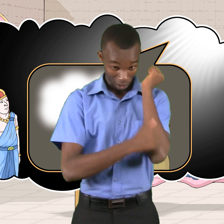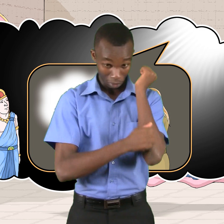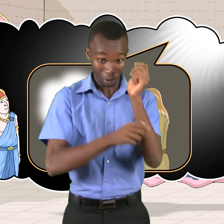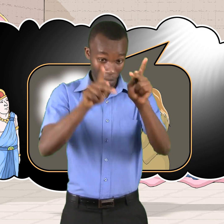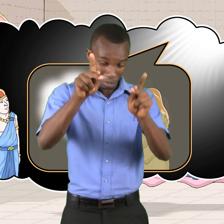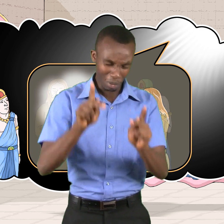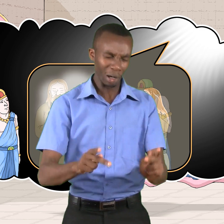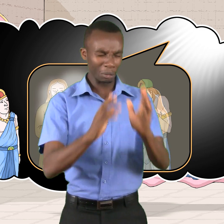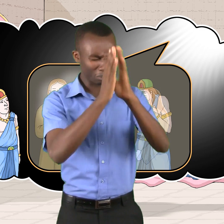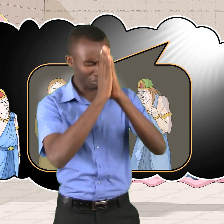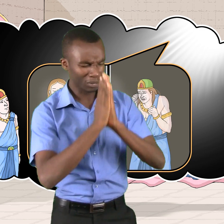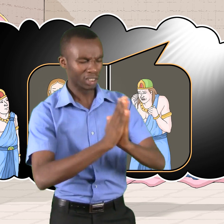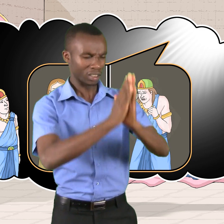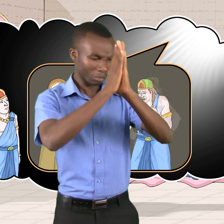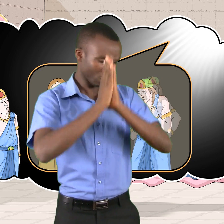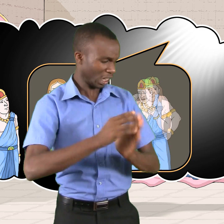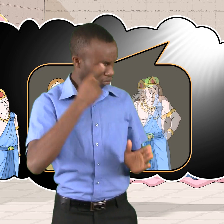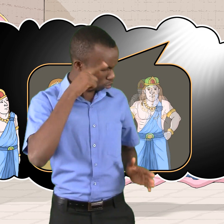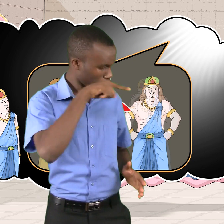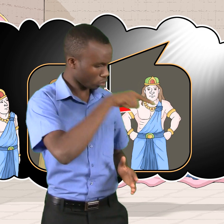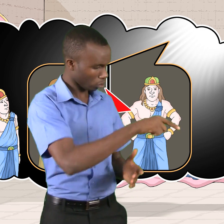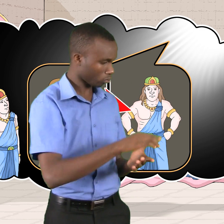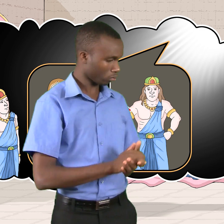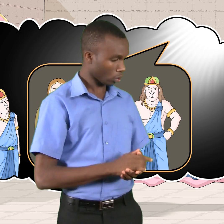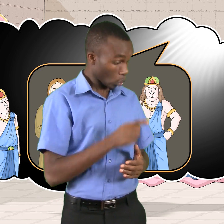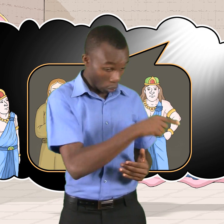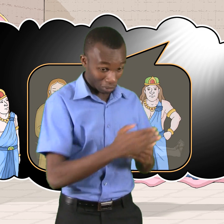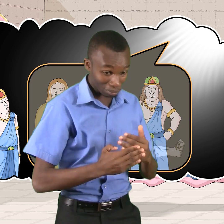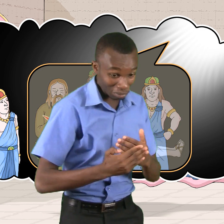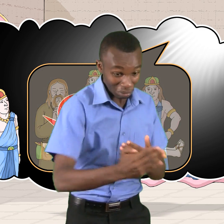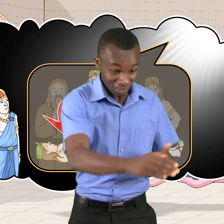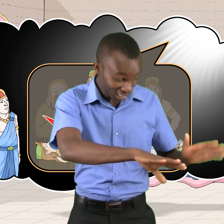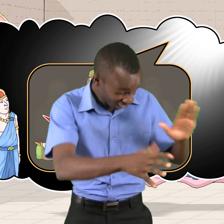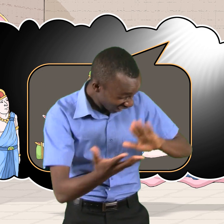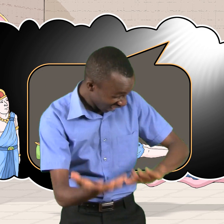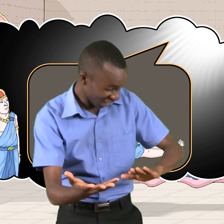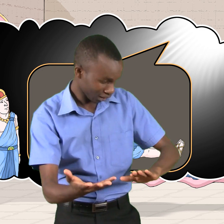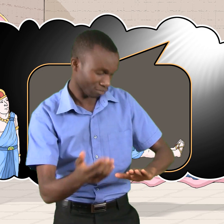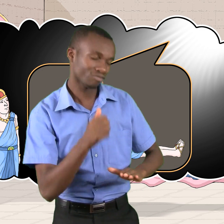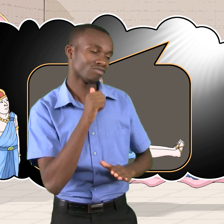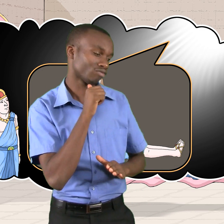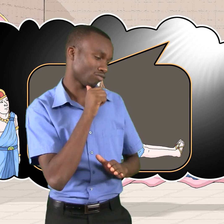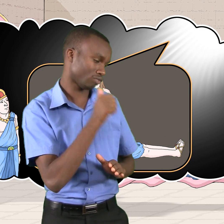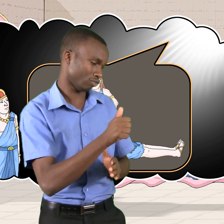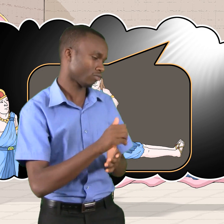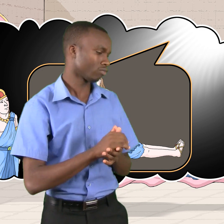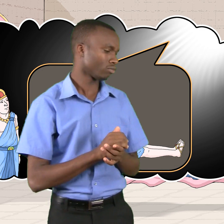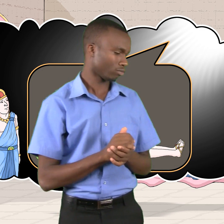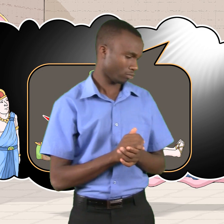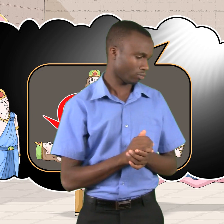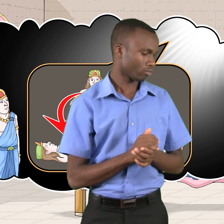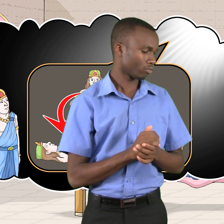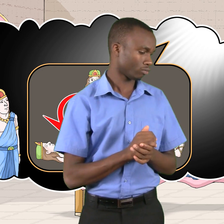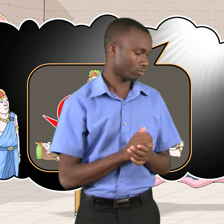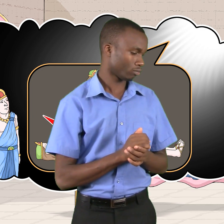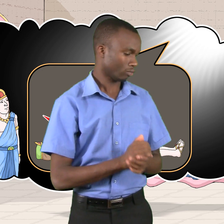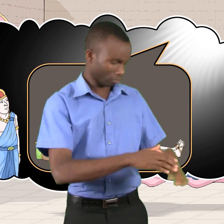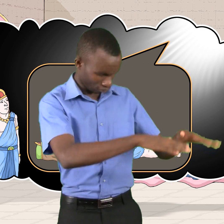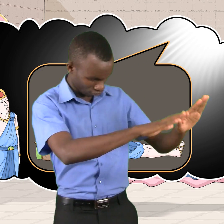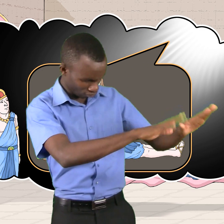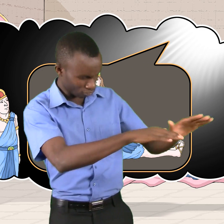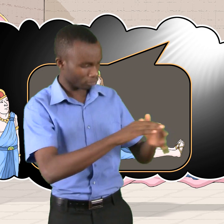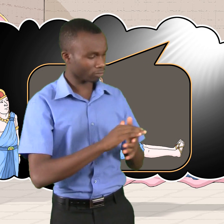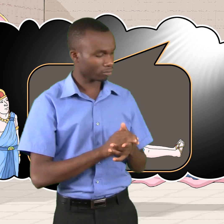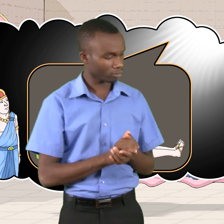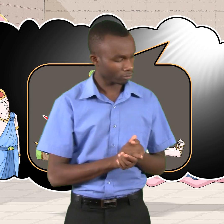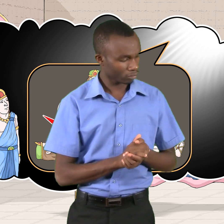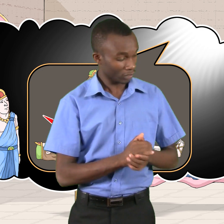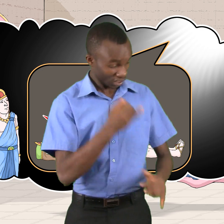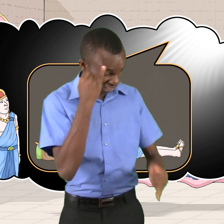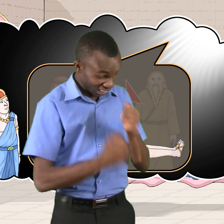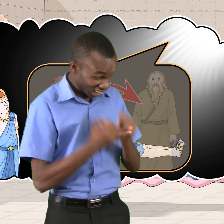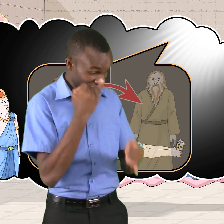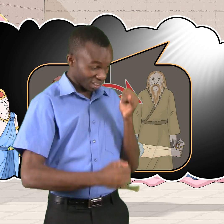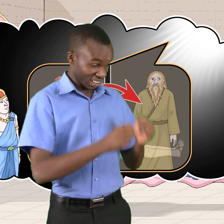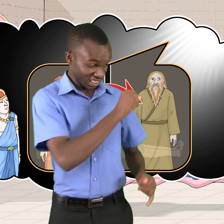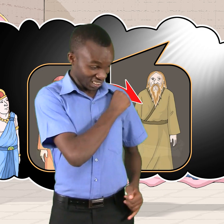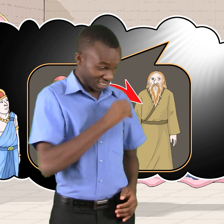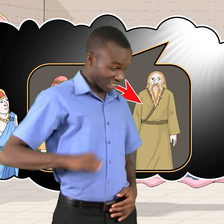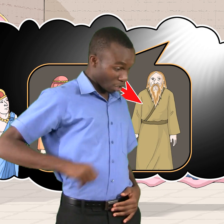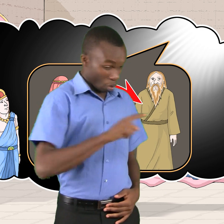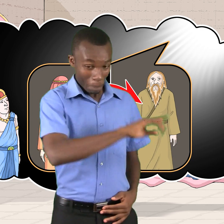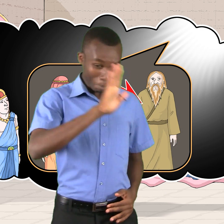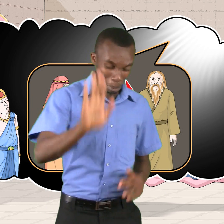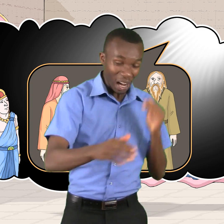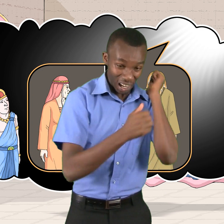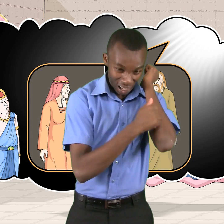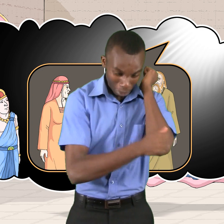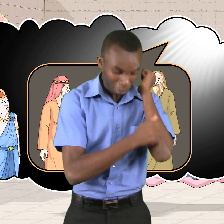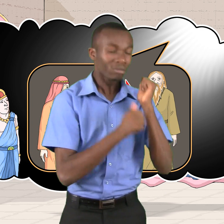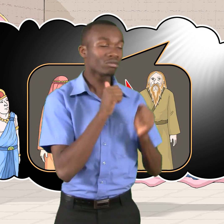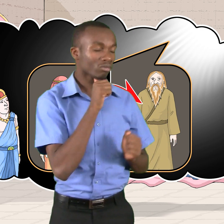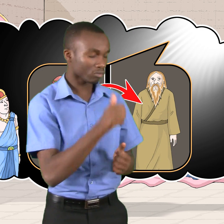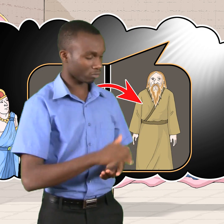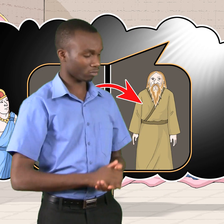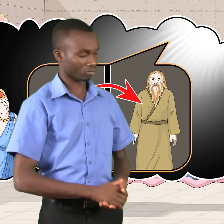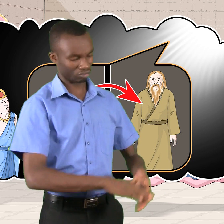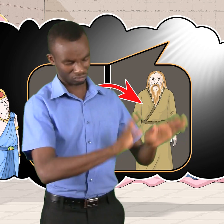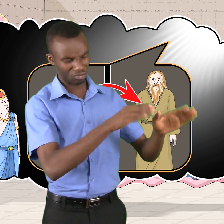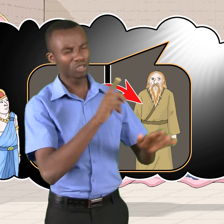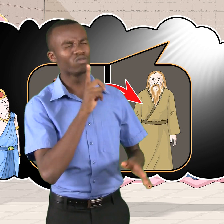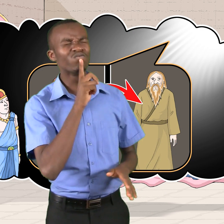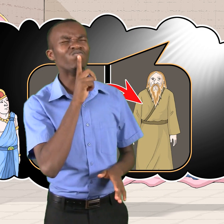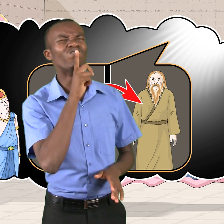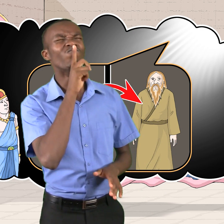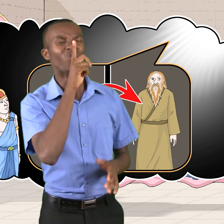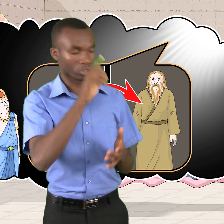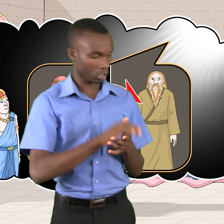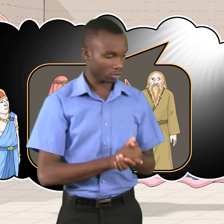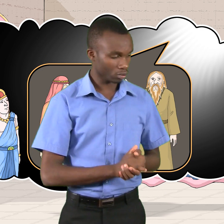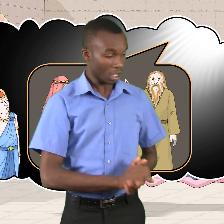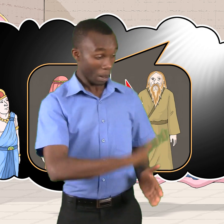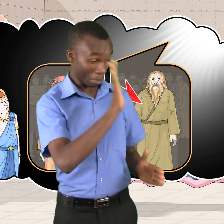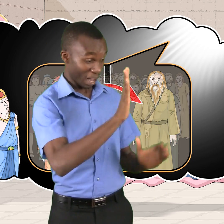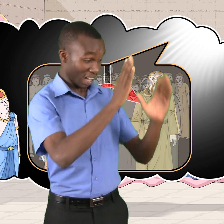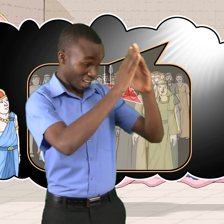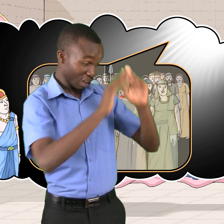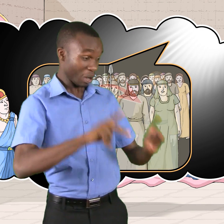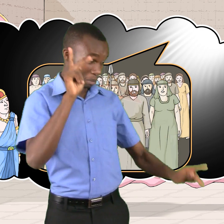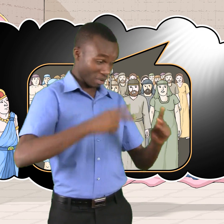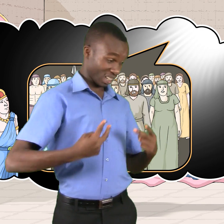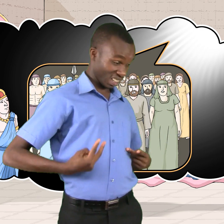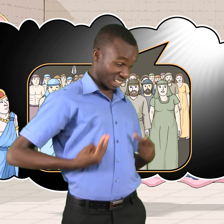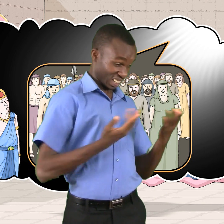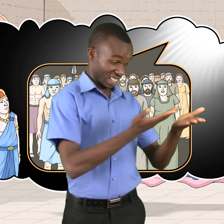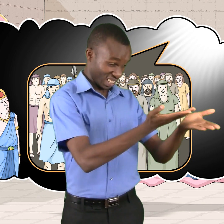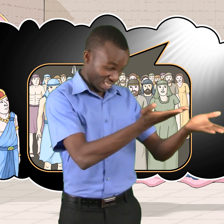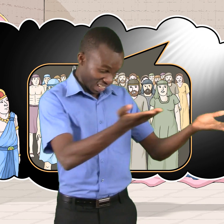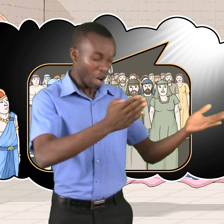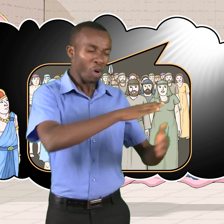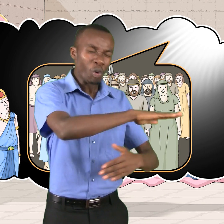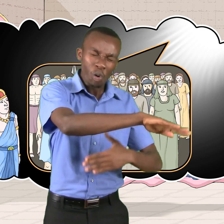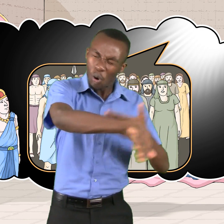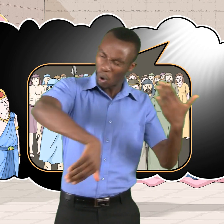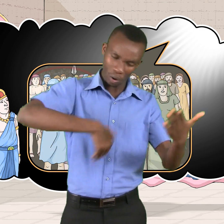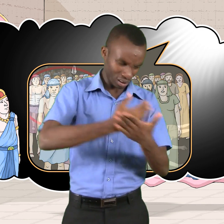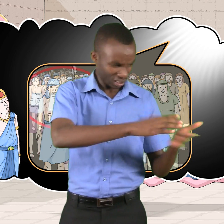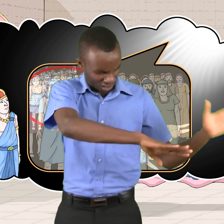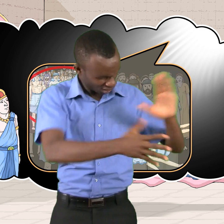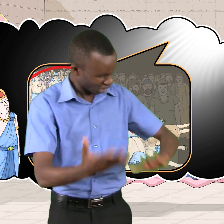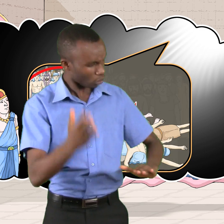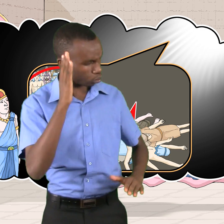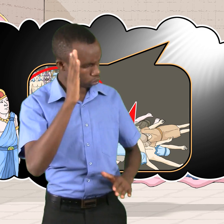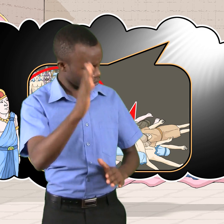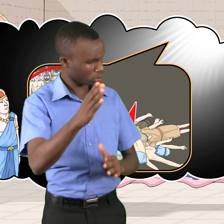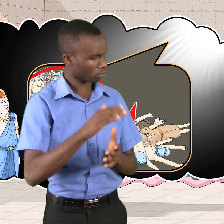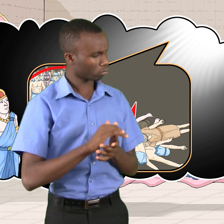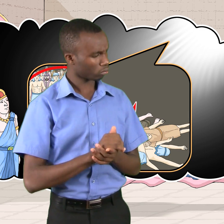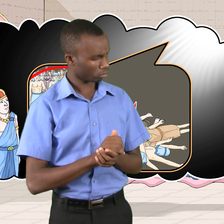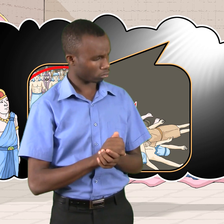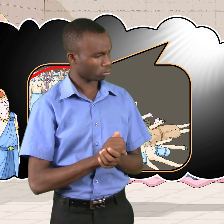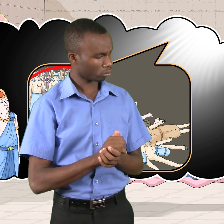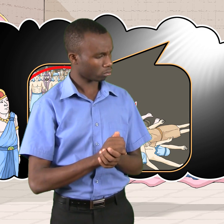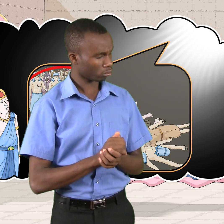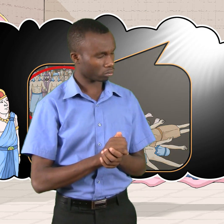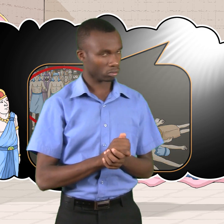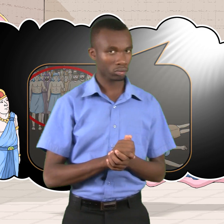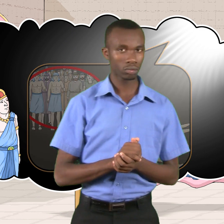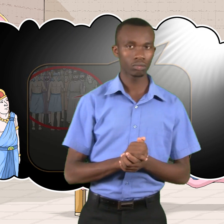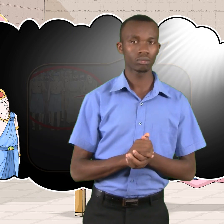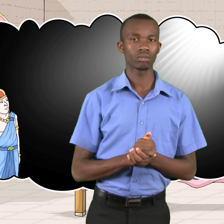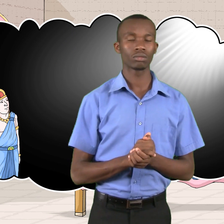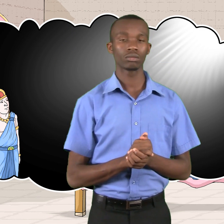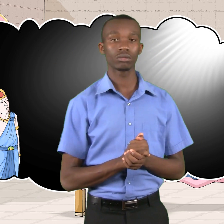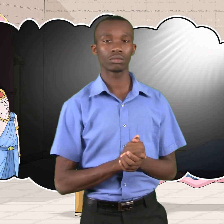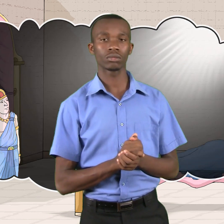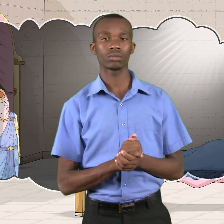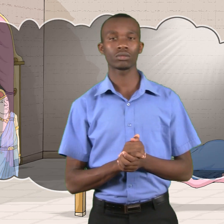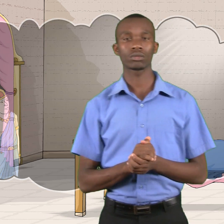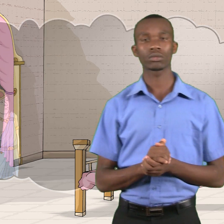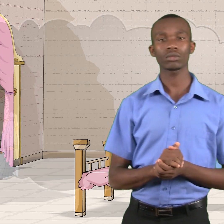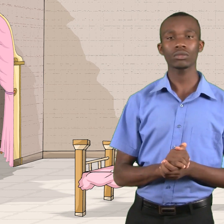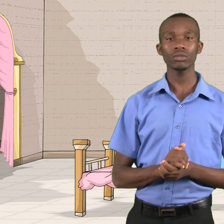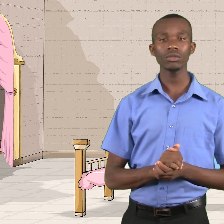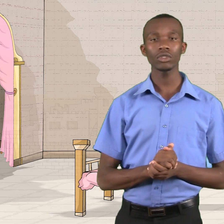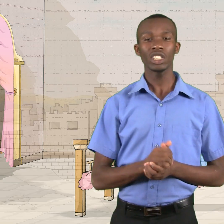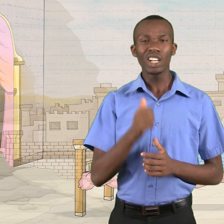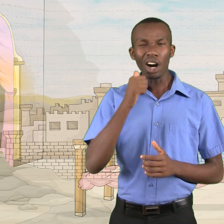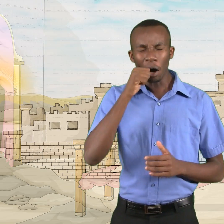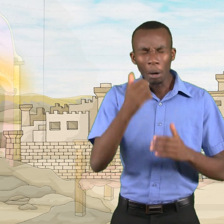That is why I did not let you touch her. Now return the man’s wife, for he is a prophet; he will pray for you and you will live.